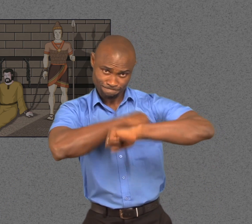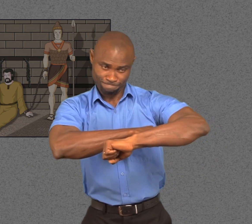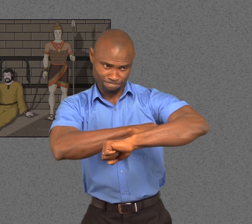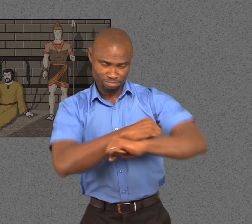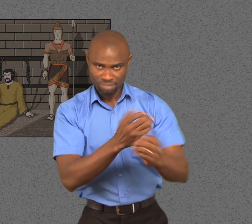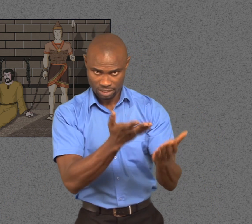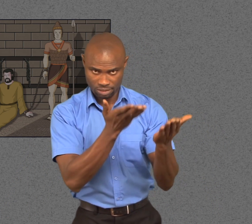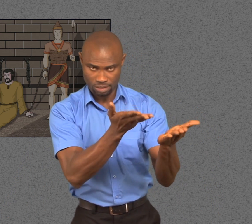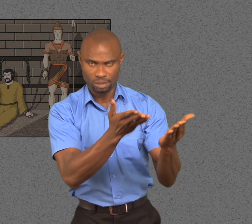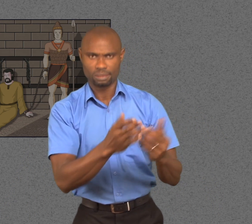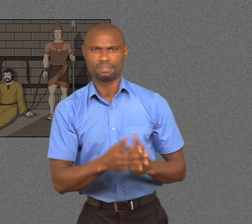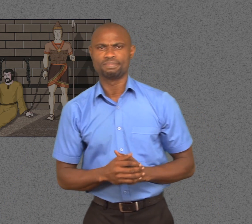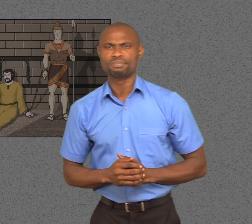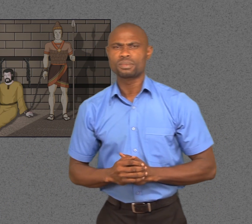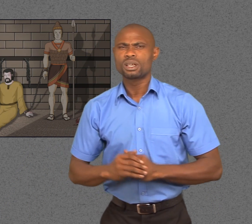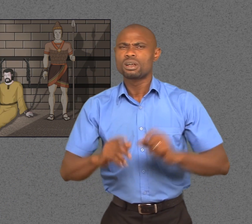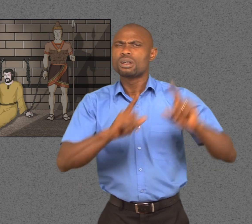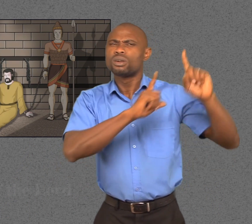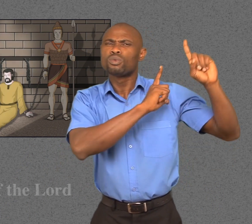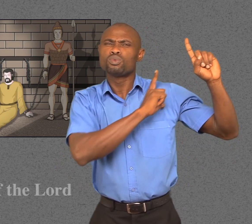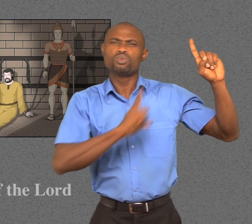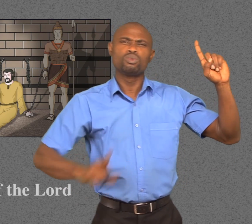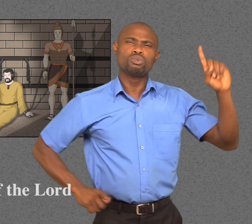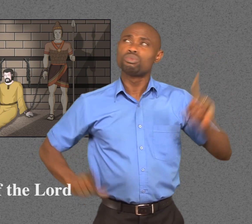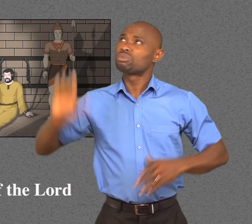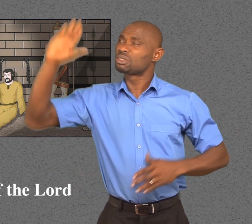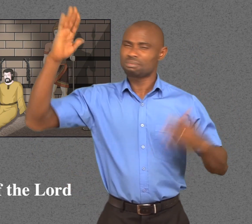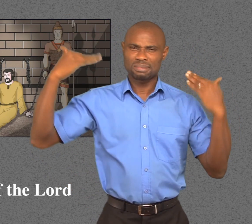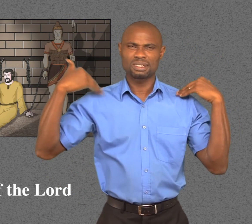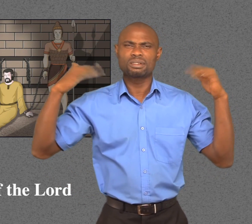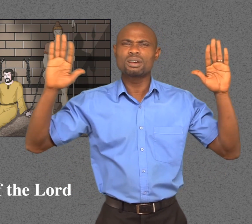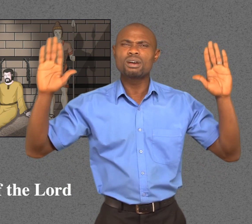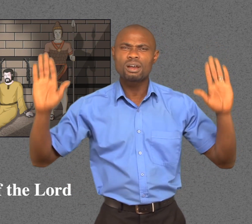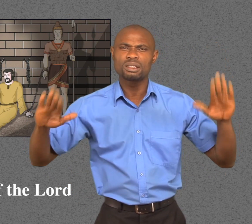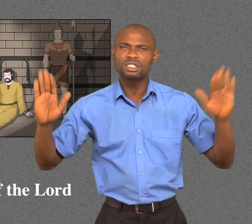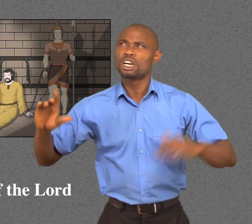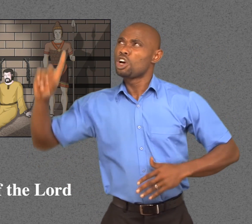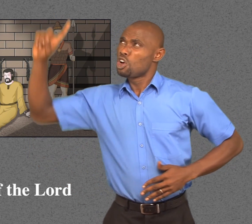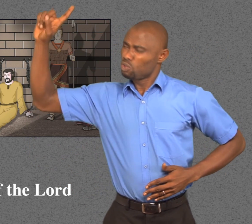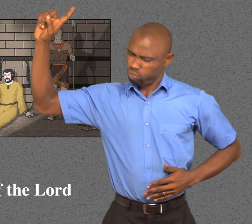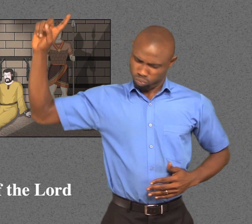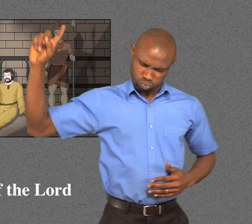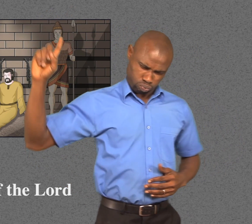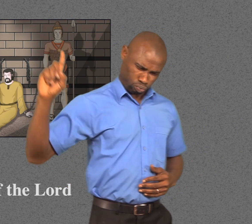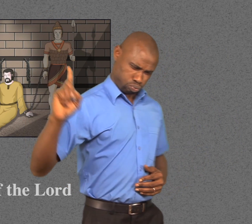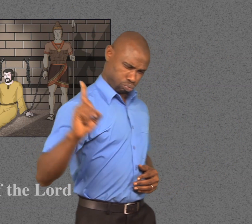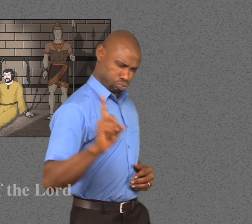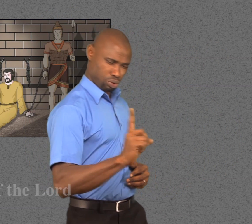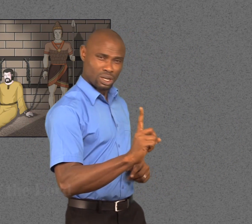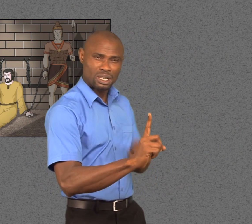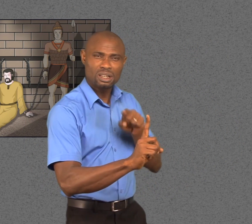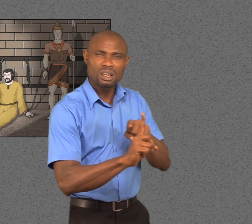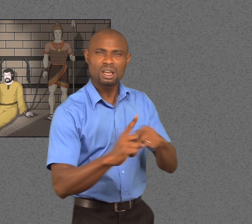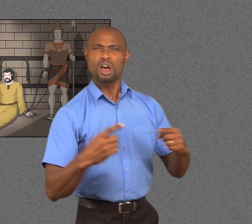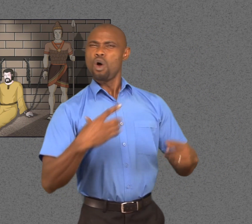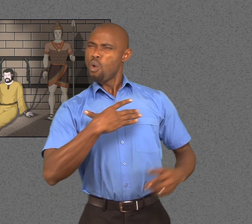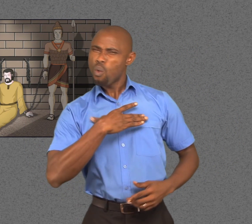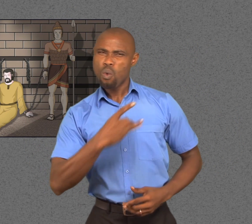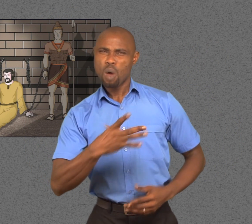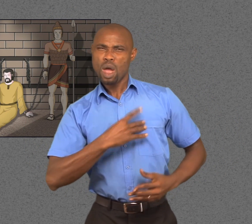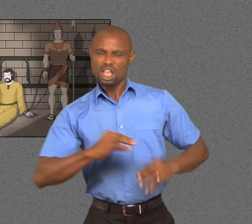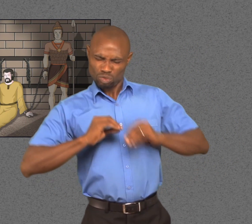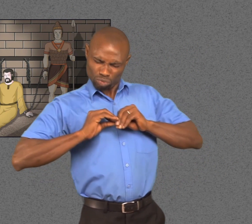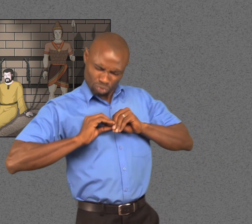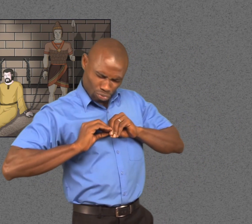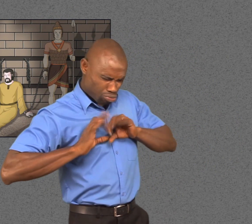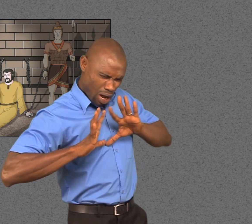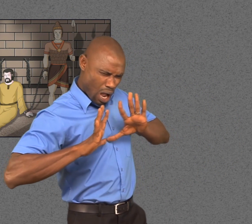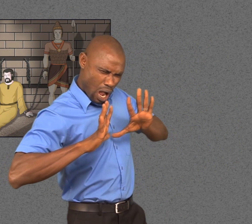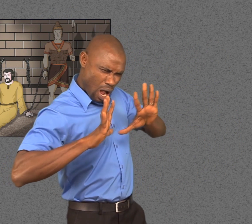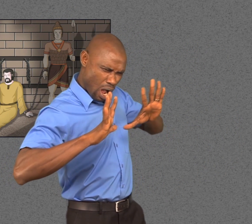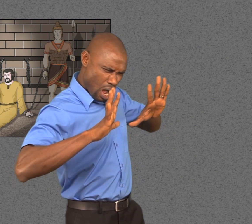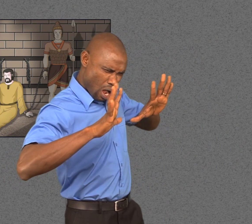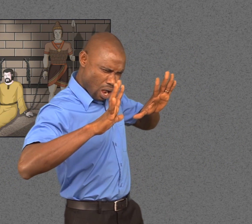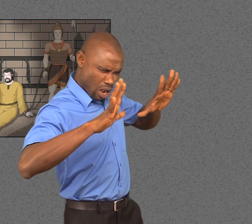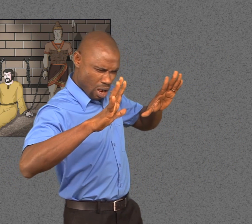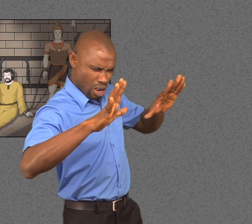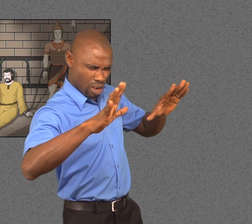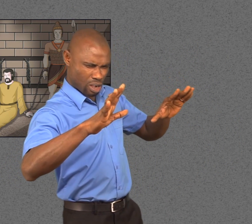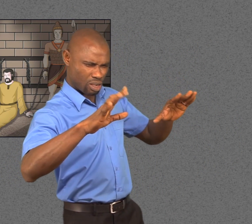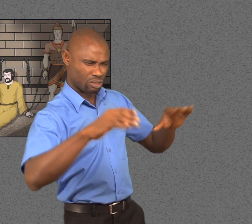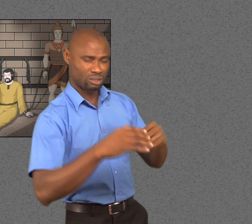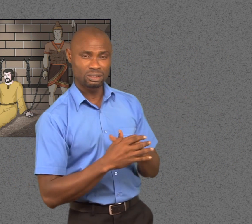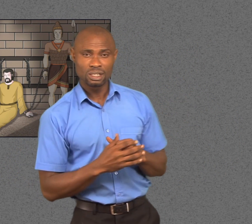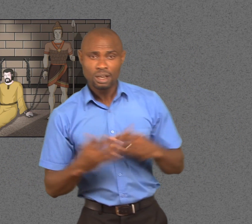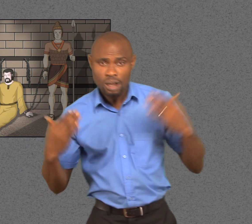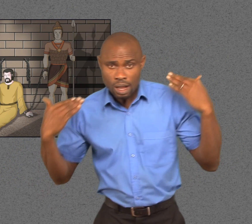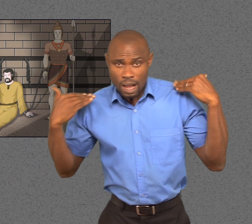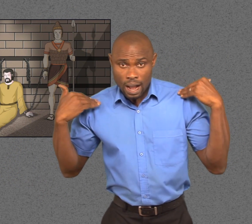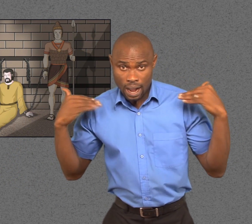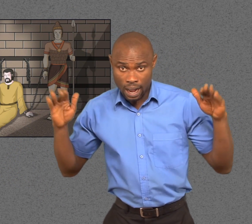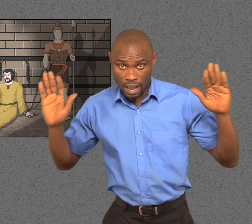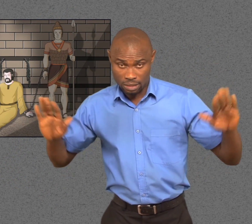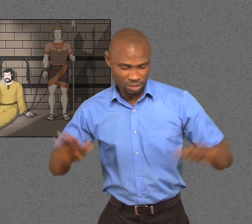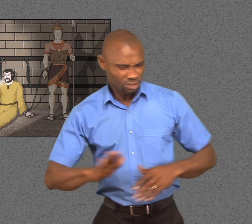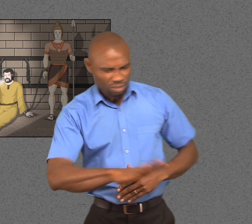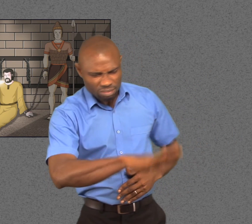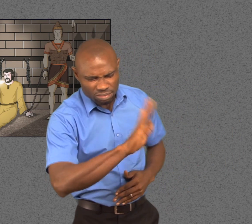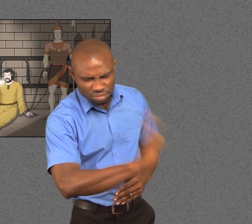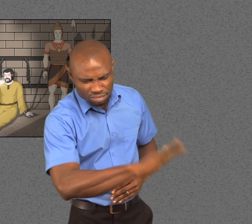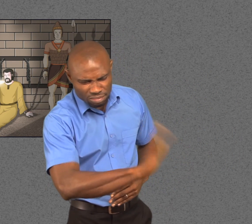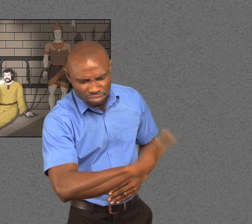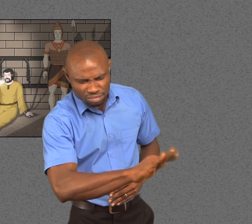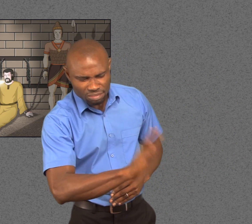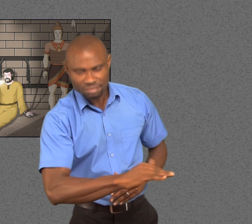Suddenly an angel of the Lord appeared and a light shone in the cell.